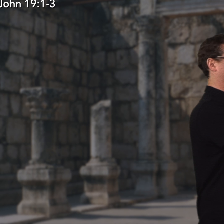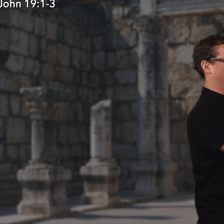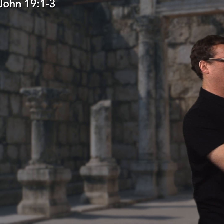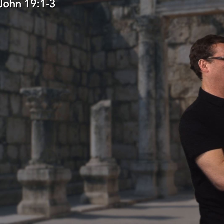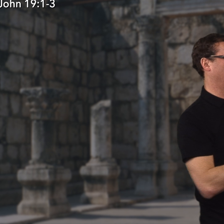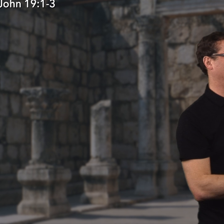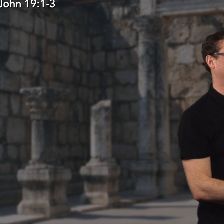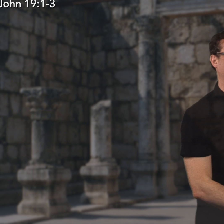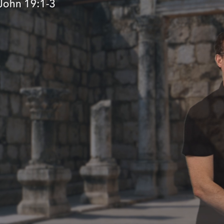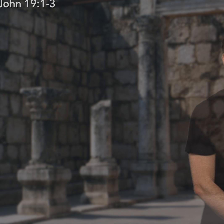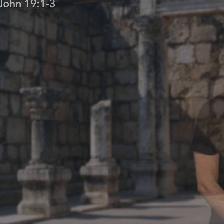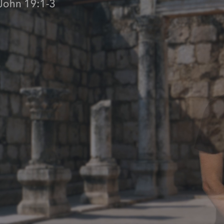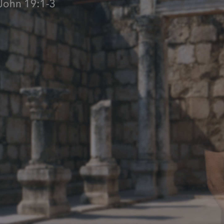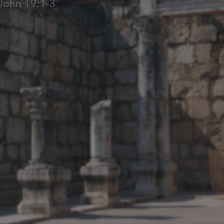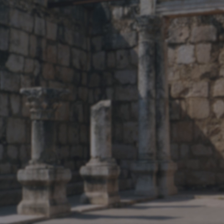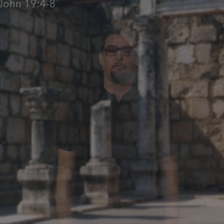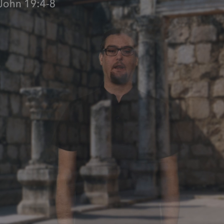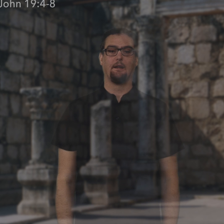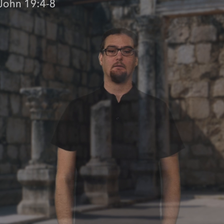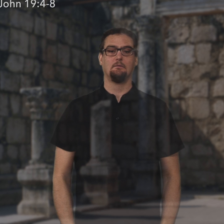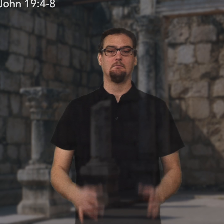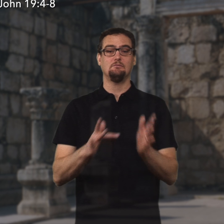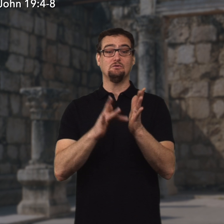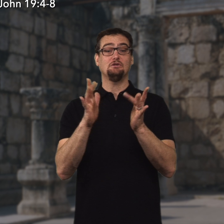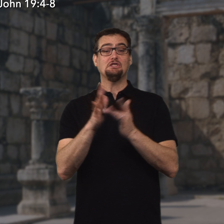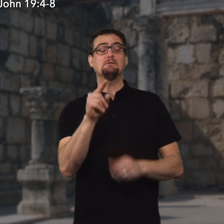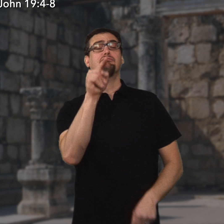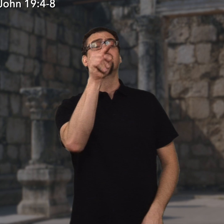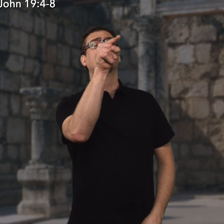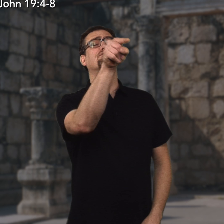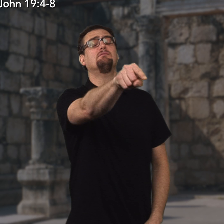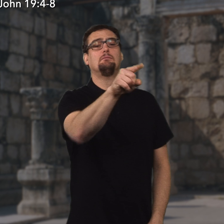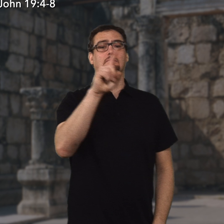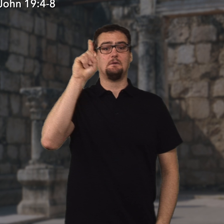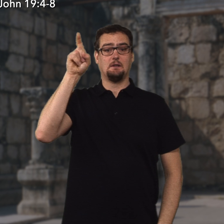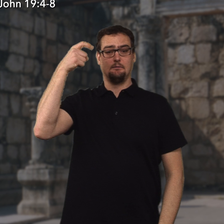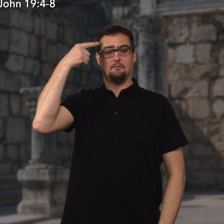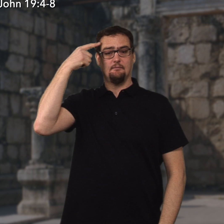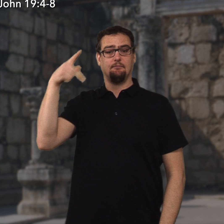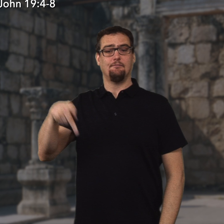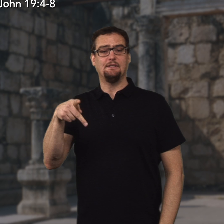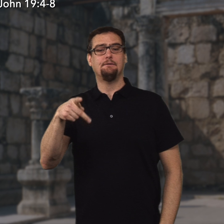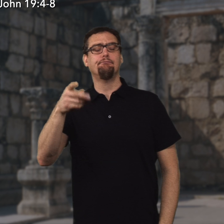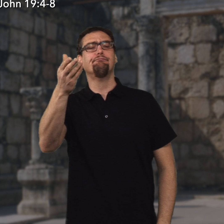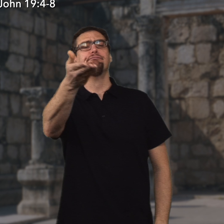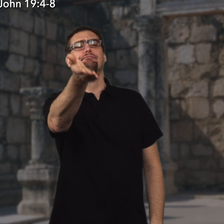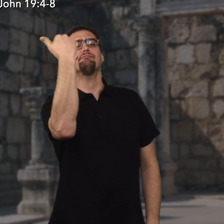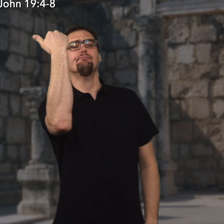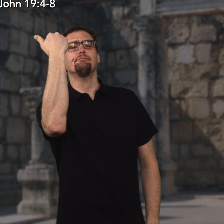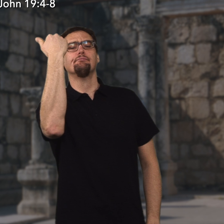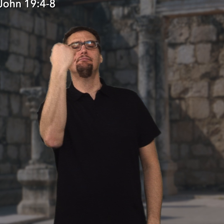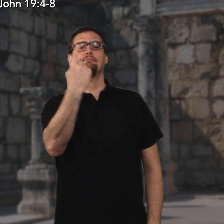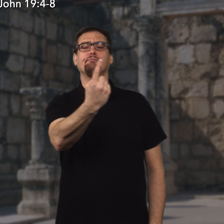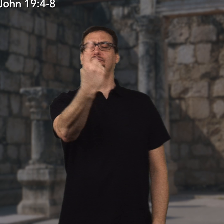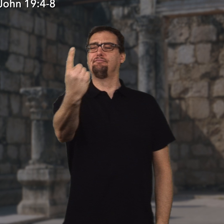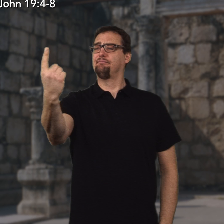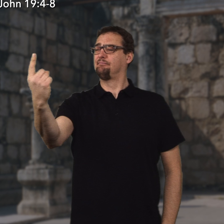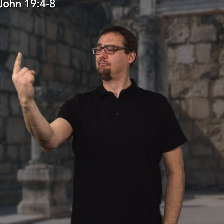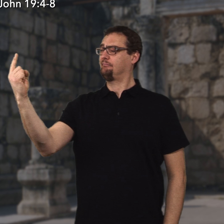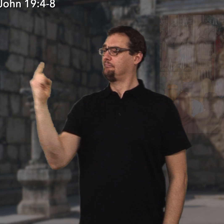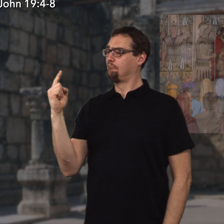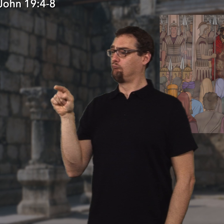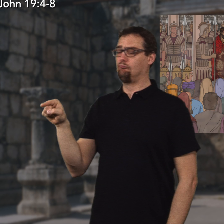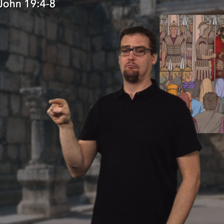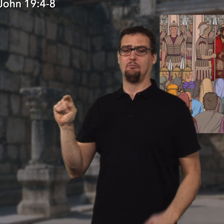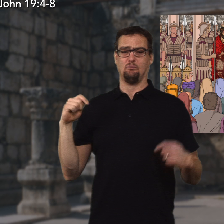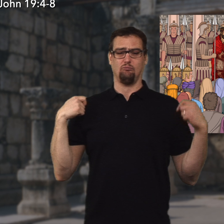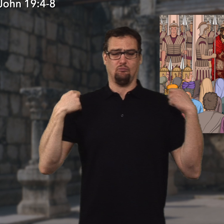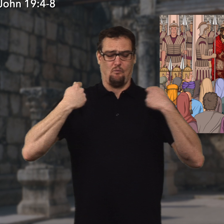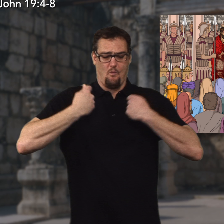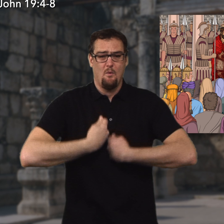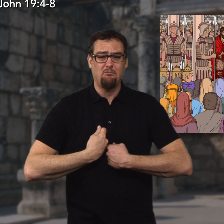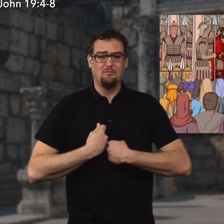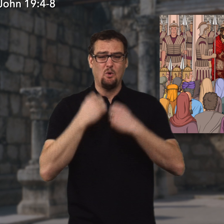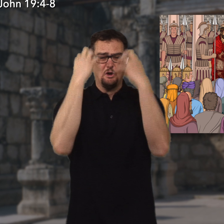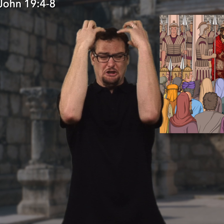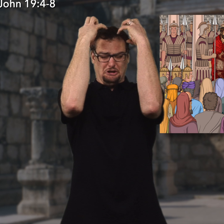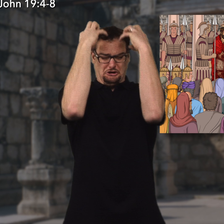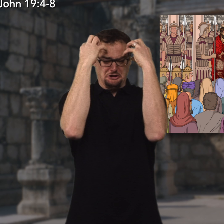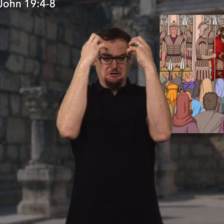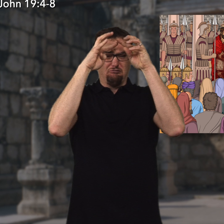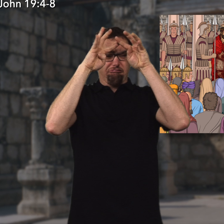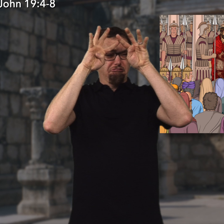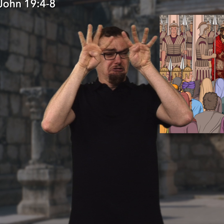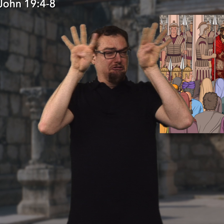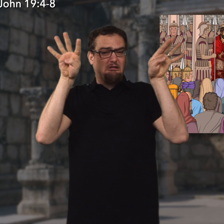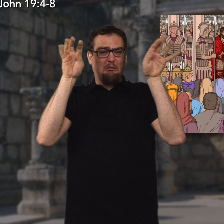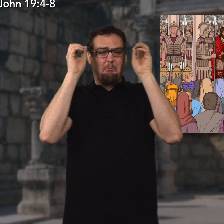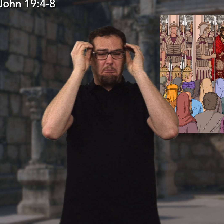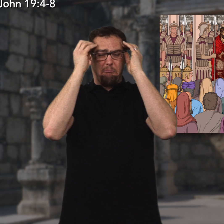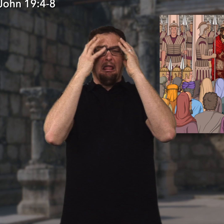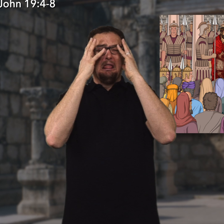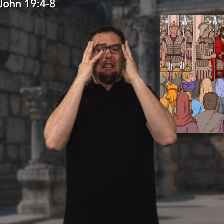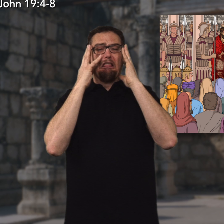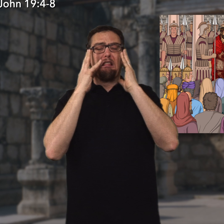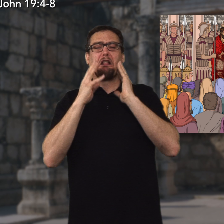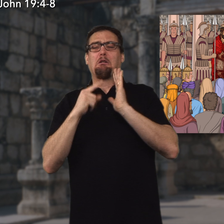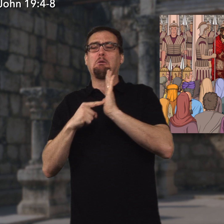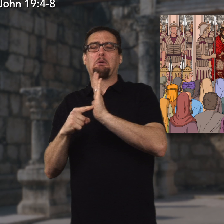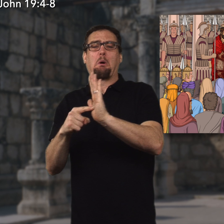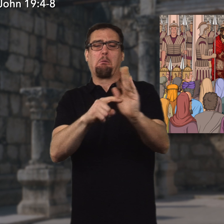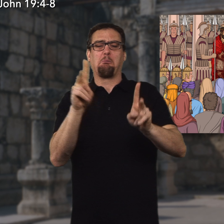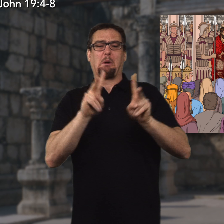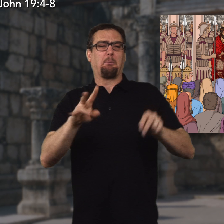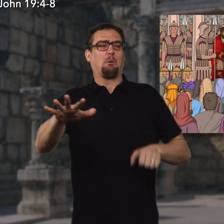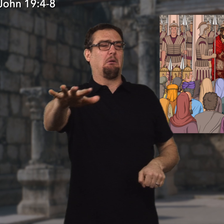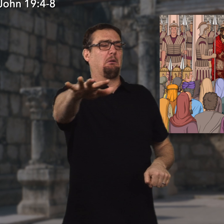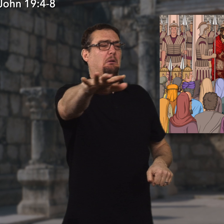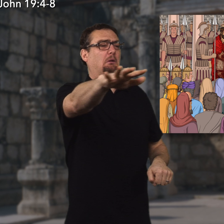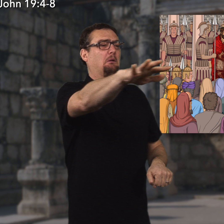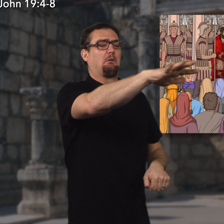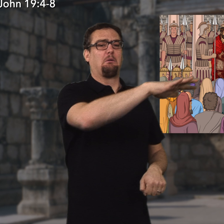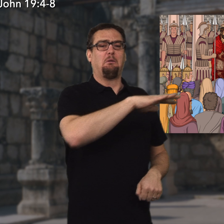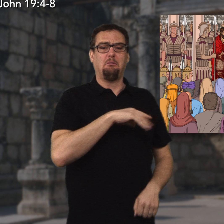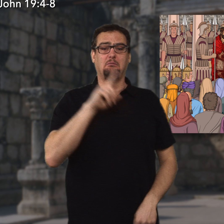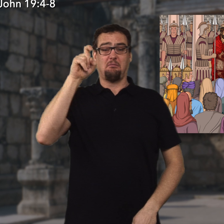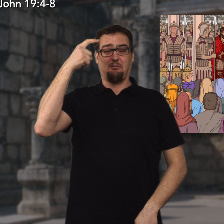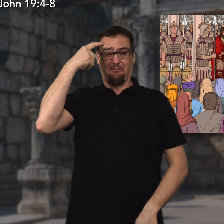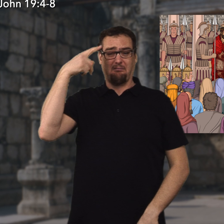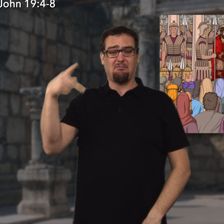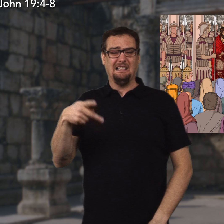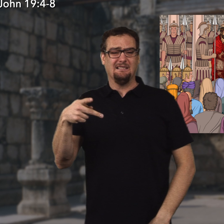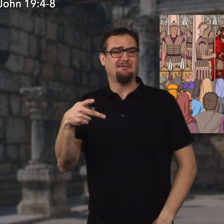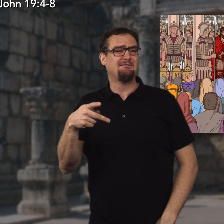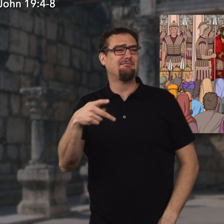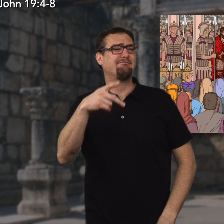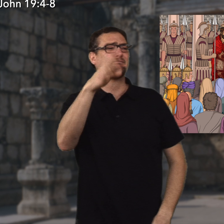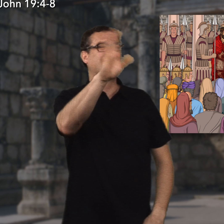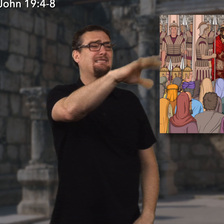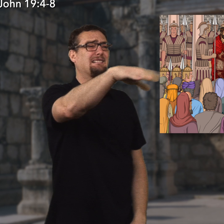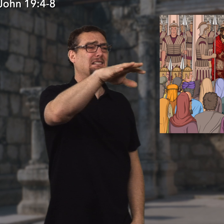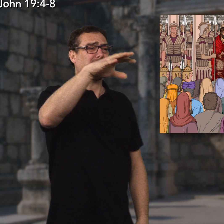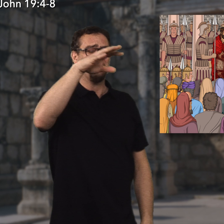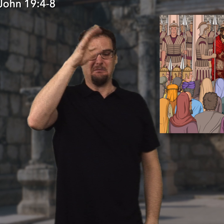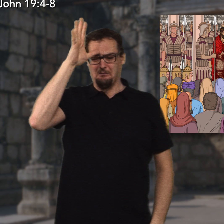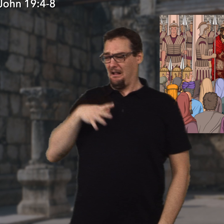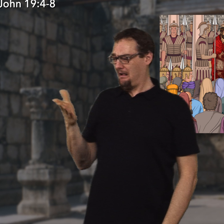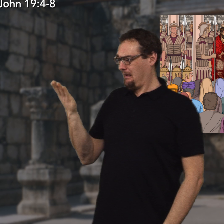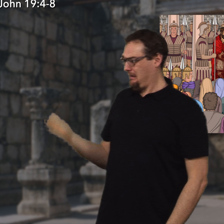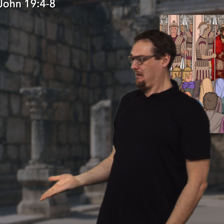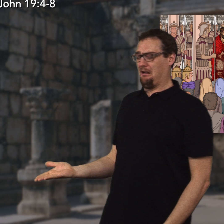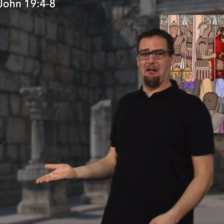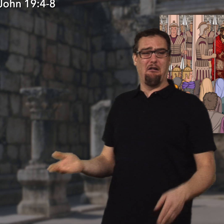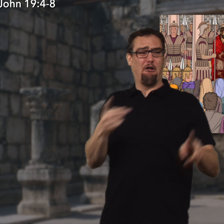Once again Pilate came out and said to the Jews, “Look, I am bringing Him out to you to let you know that I find no basis for a charge against Him.”